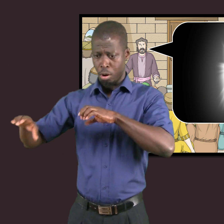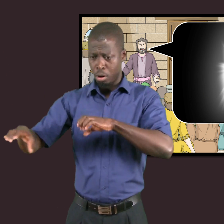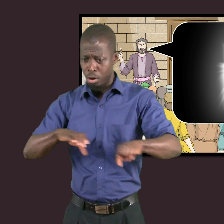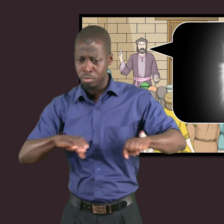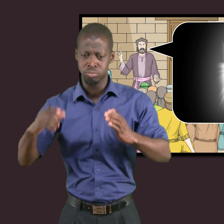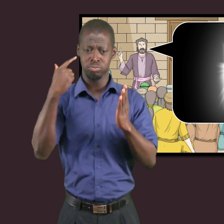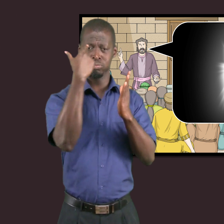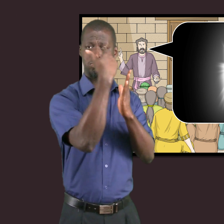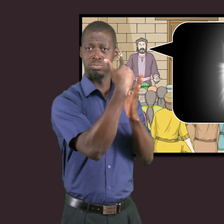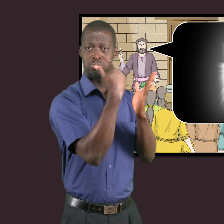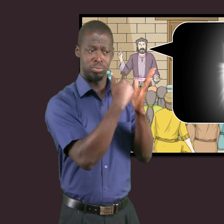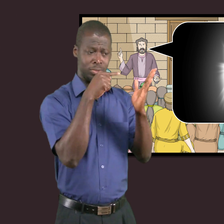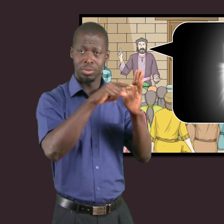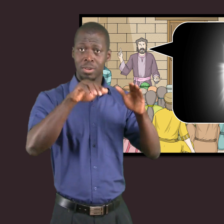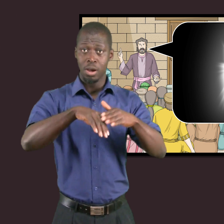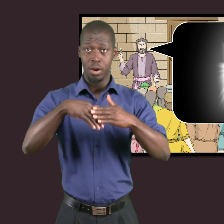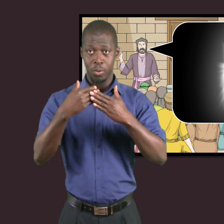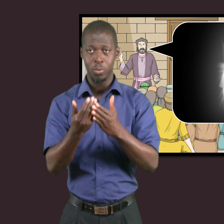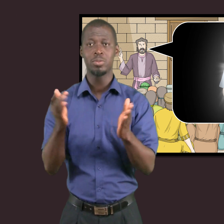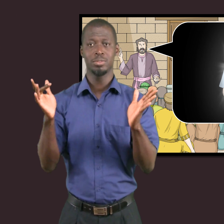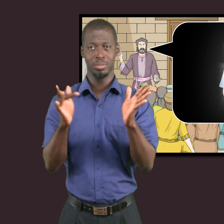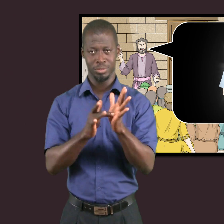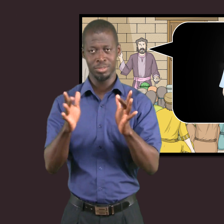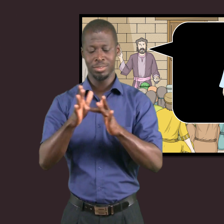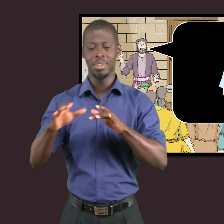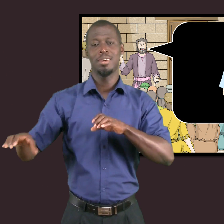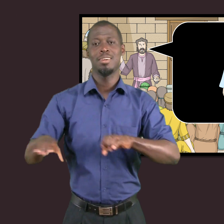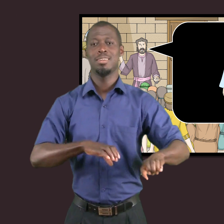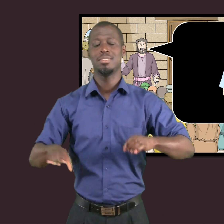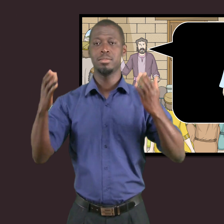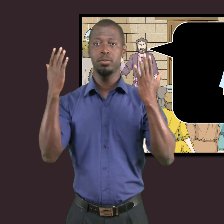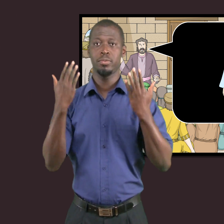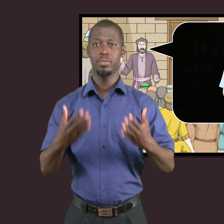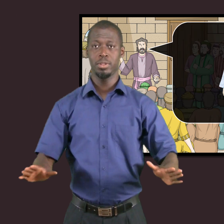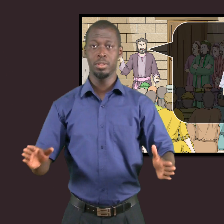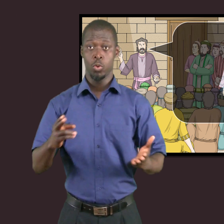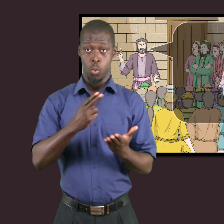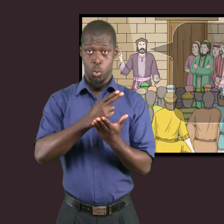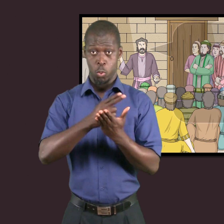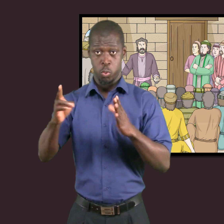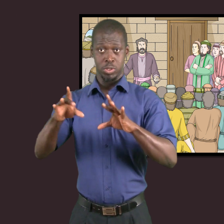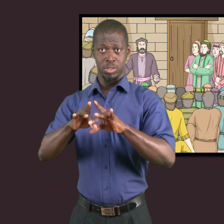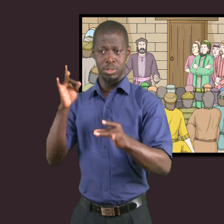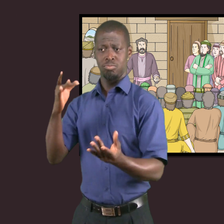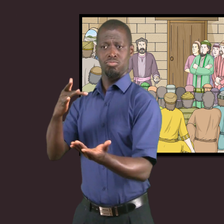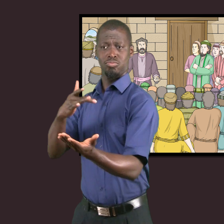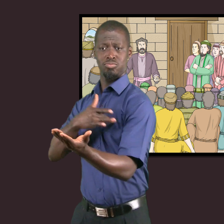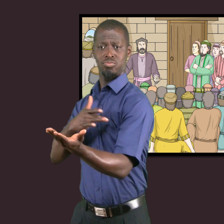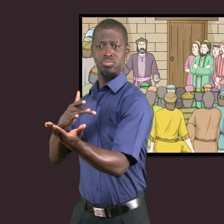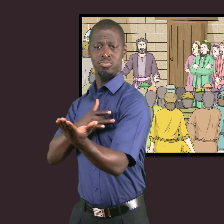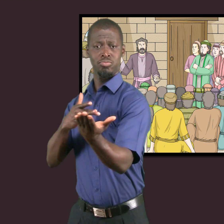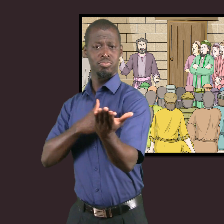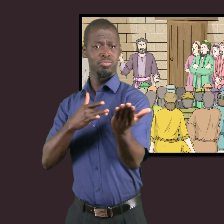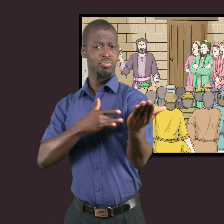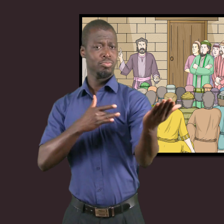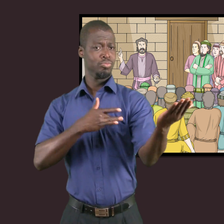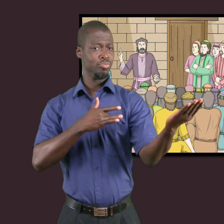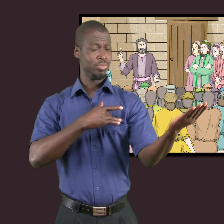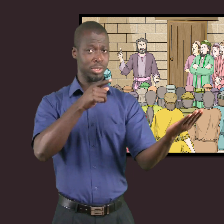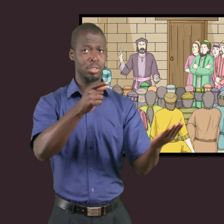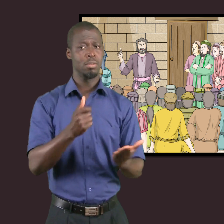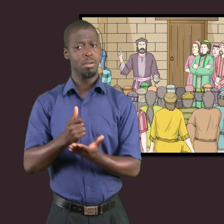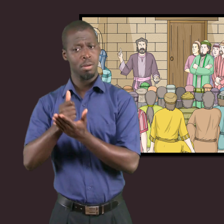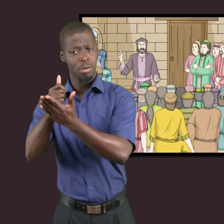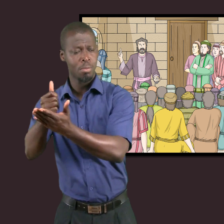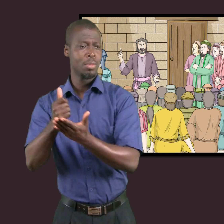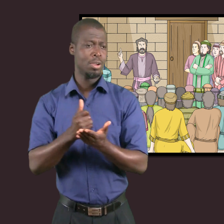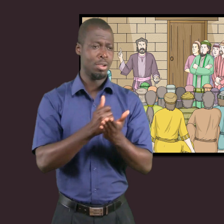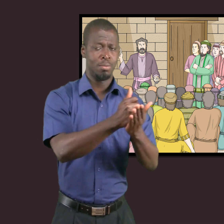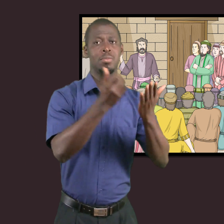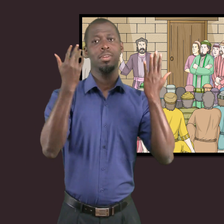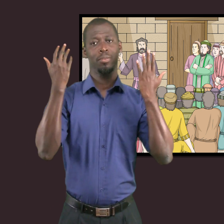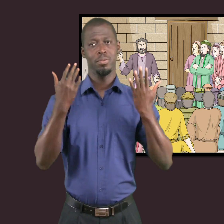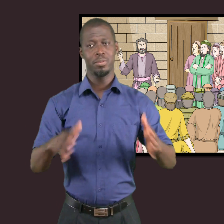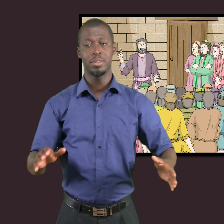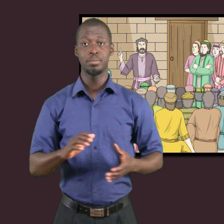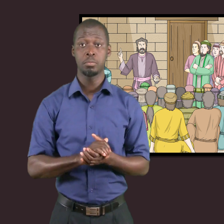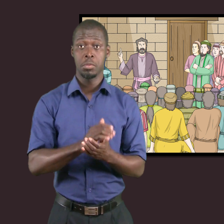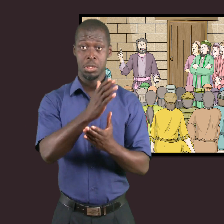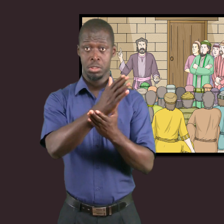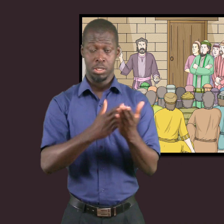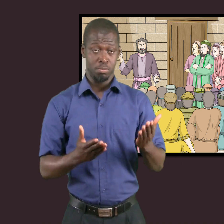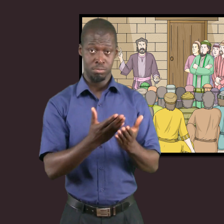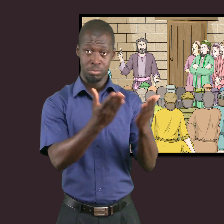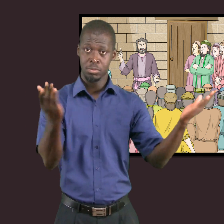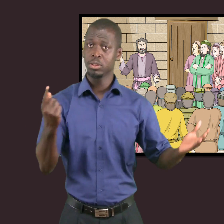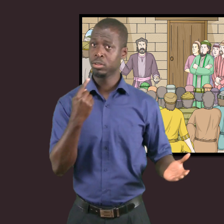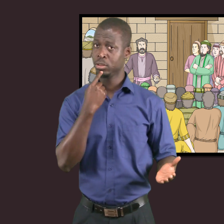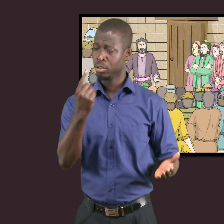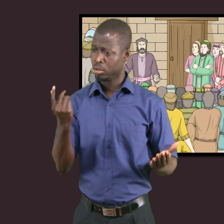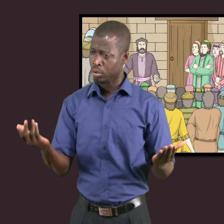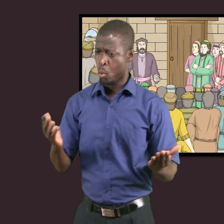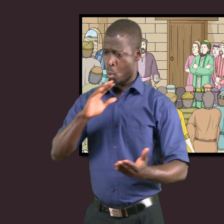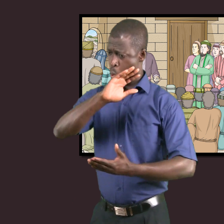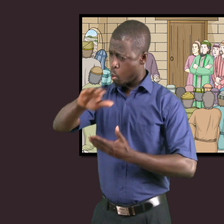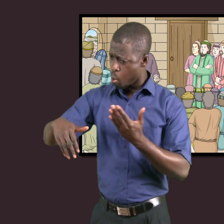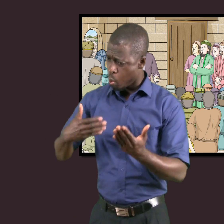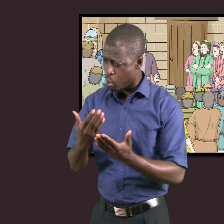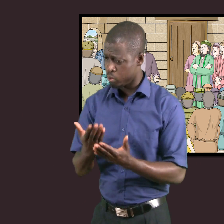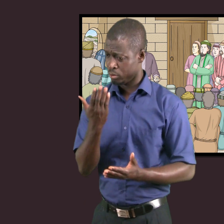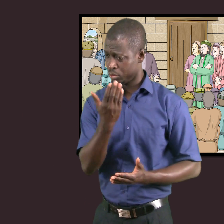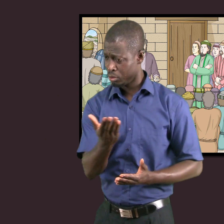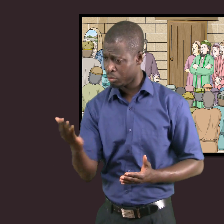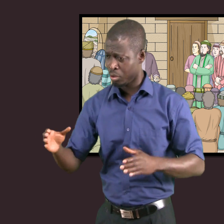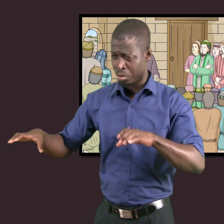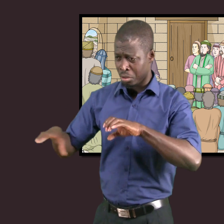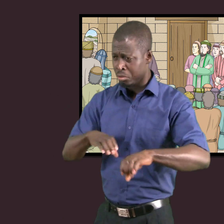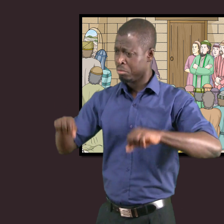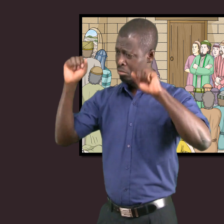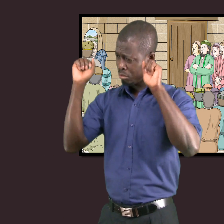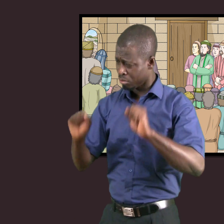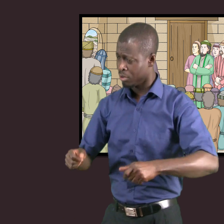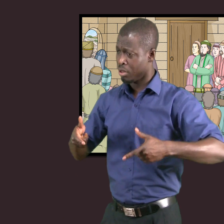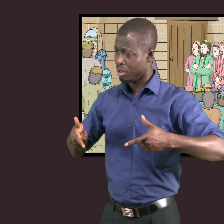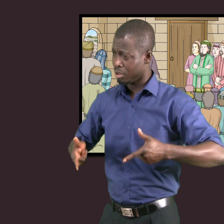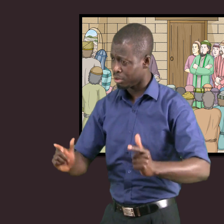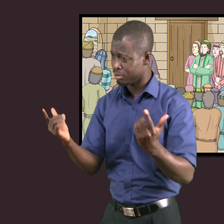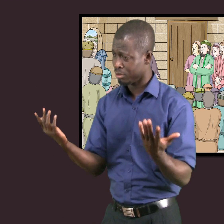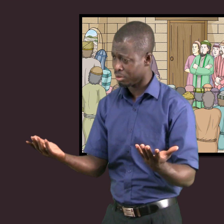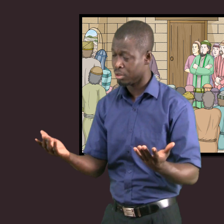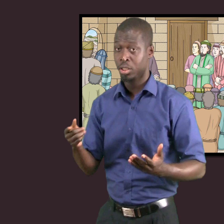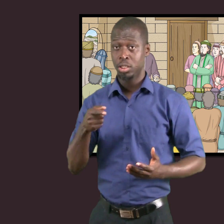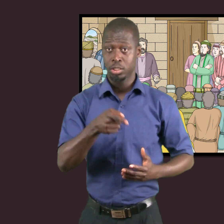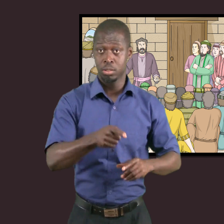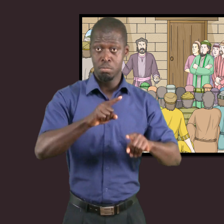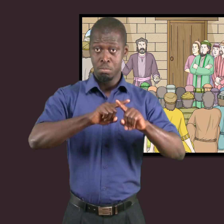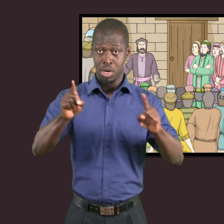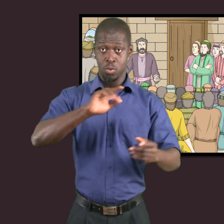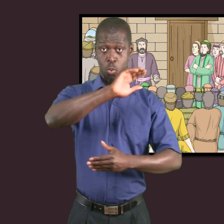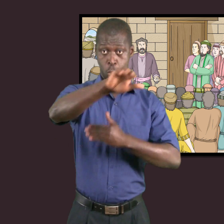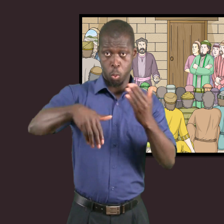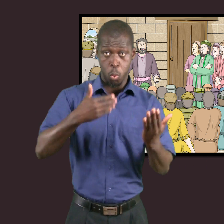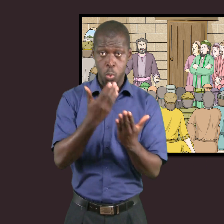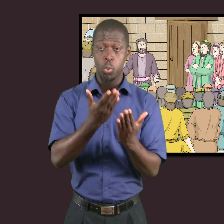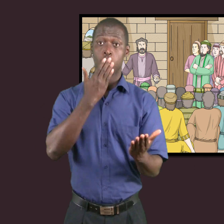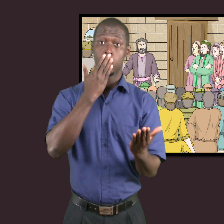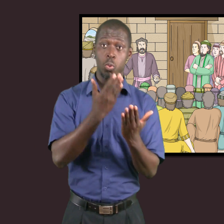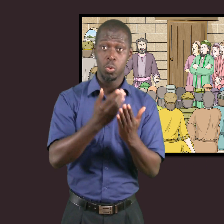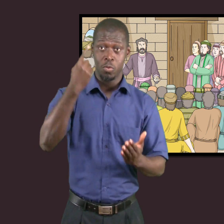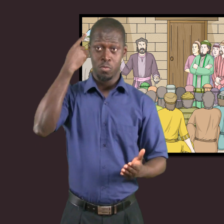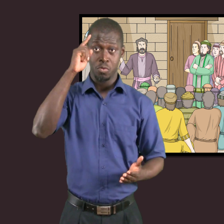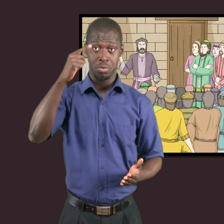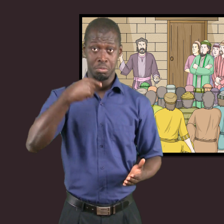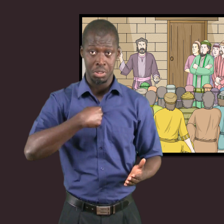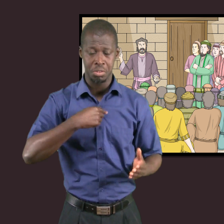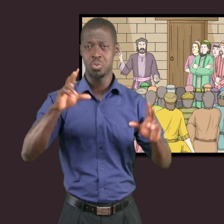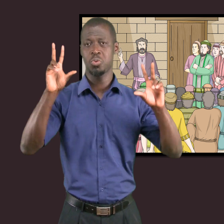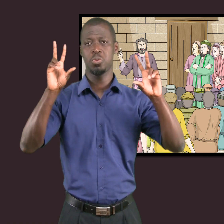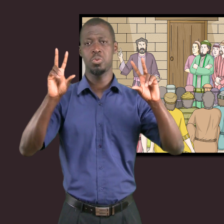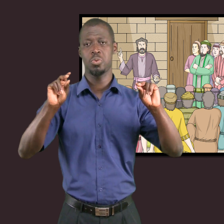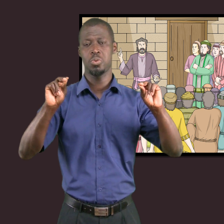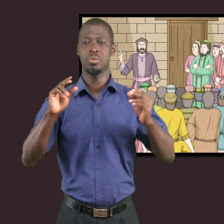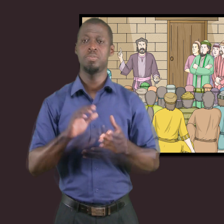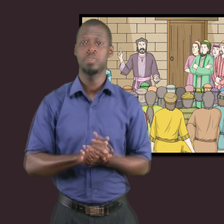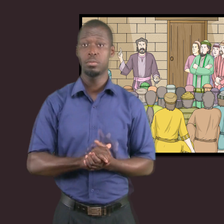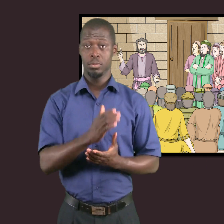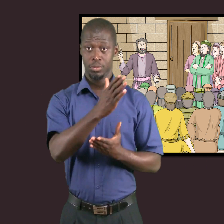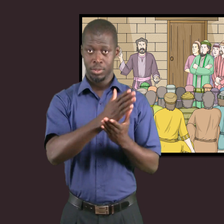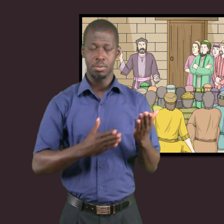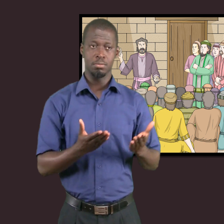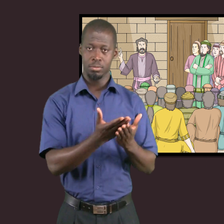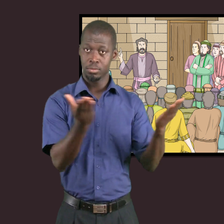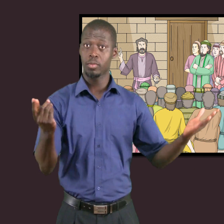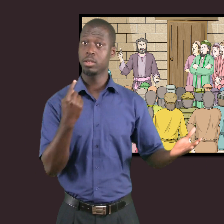“Everything is permissible for me,” but not everything is beneficial.